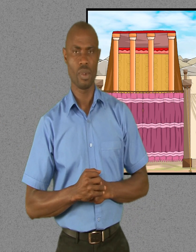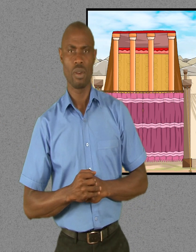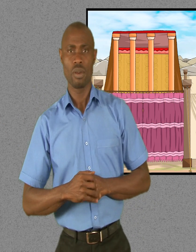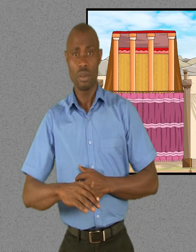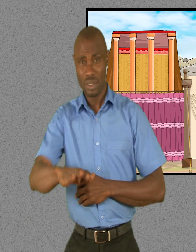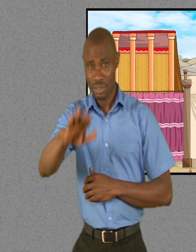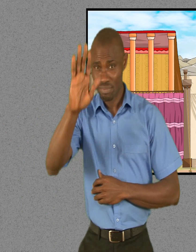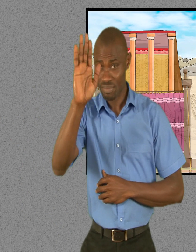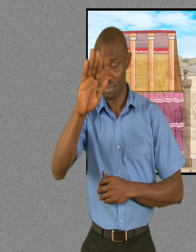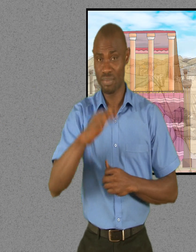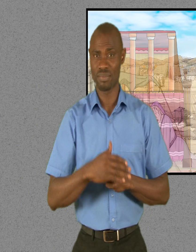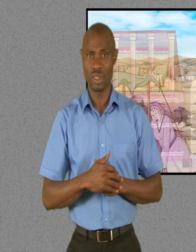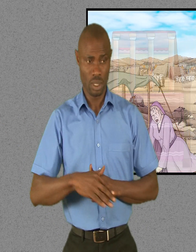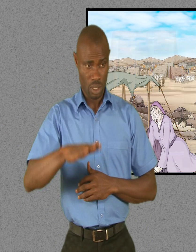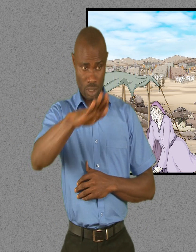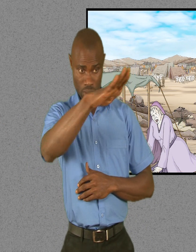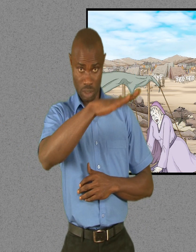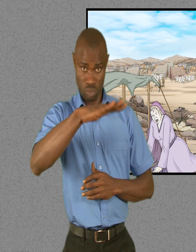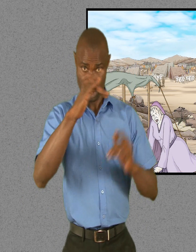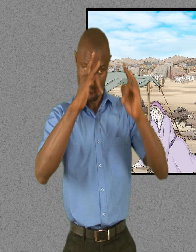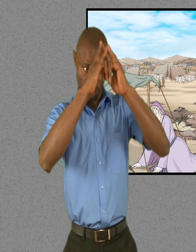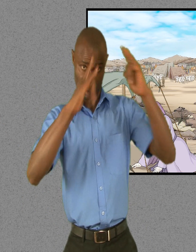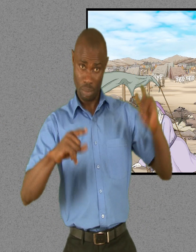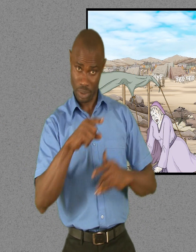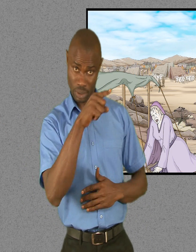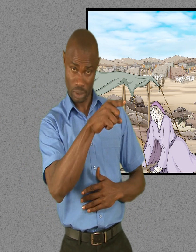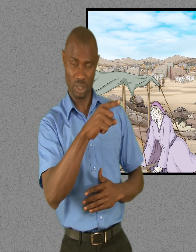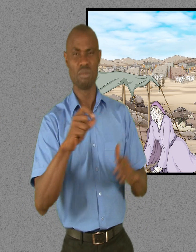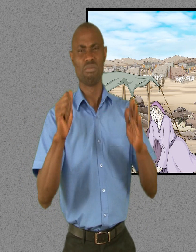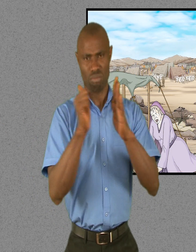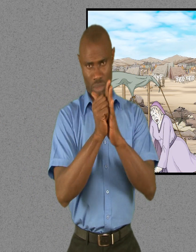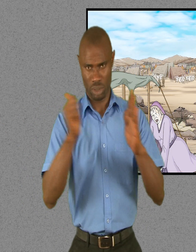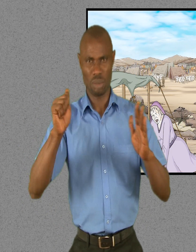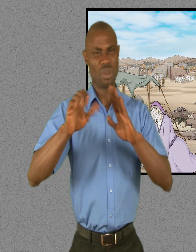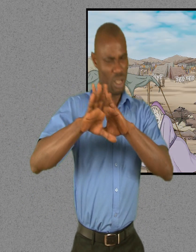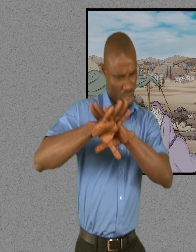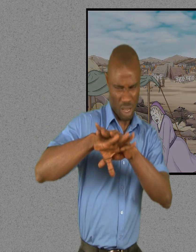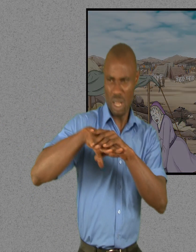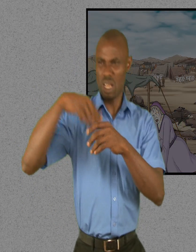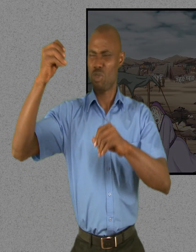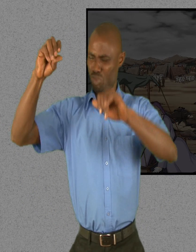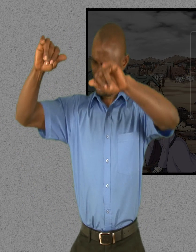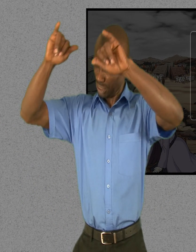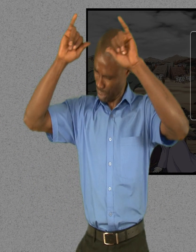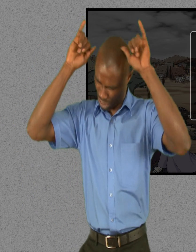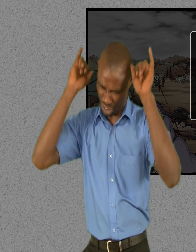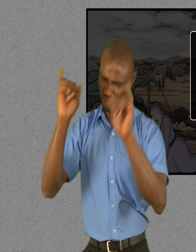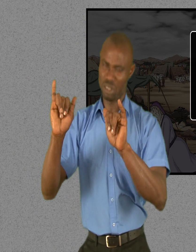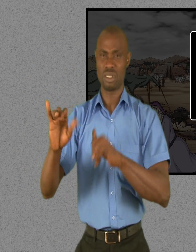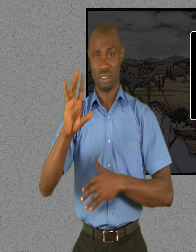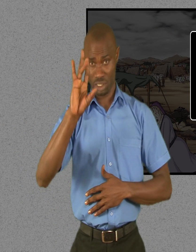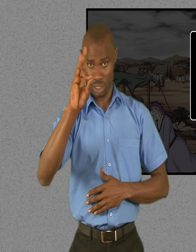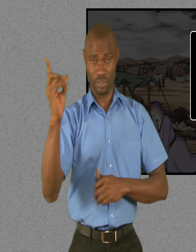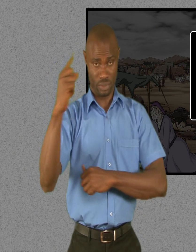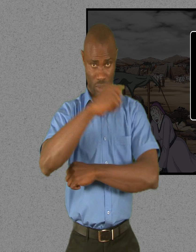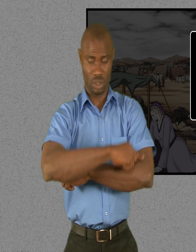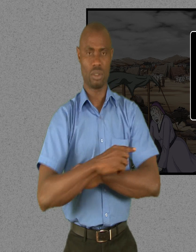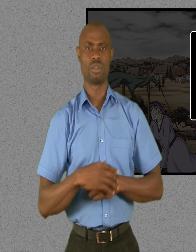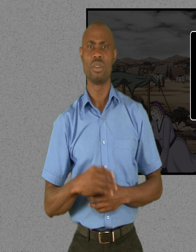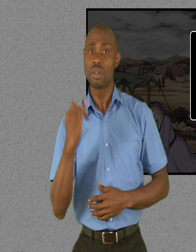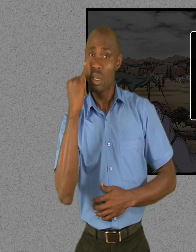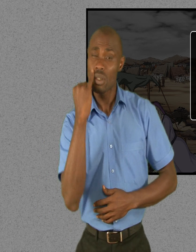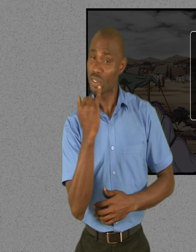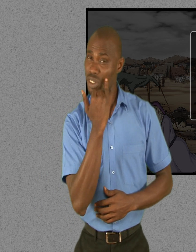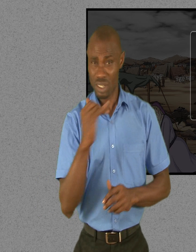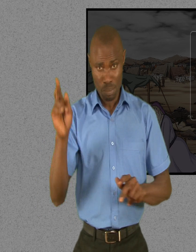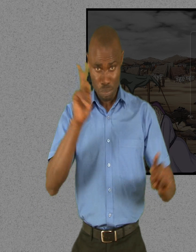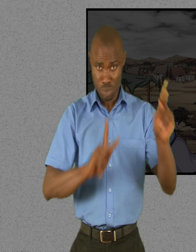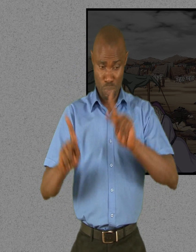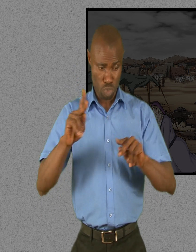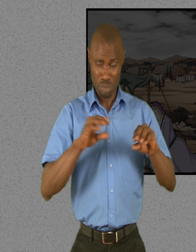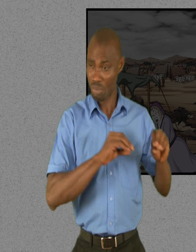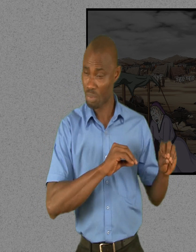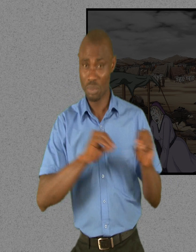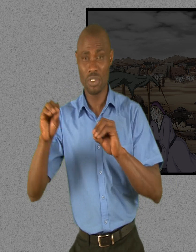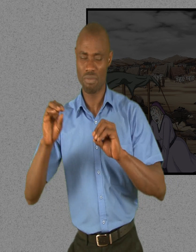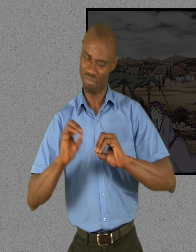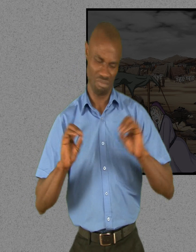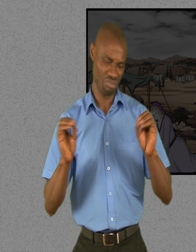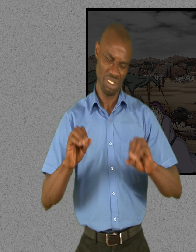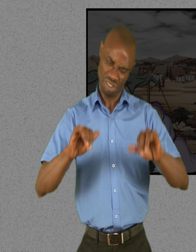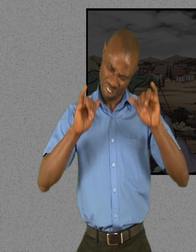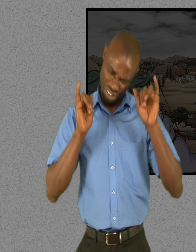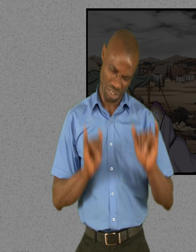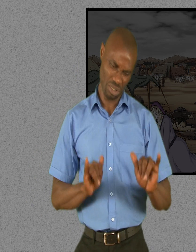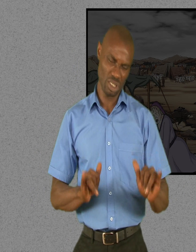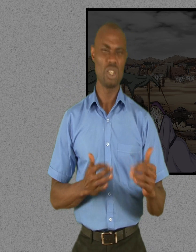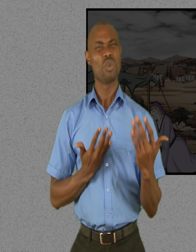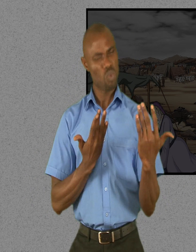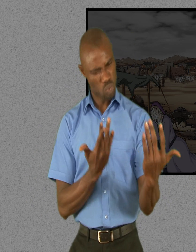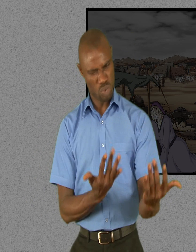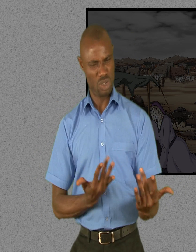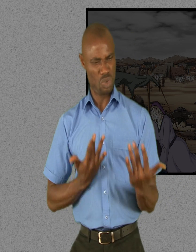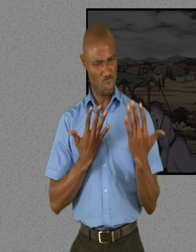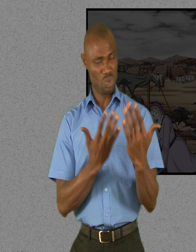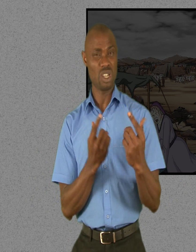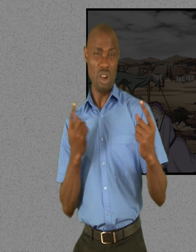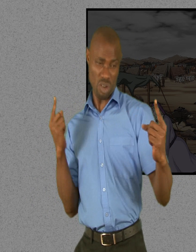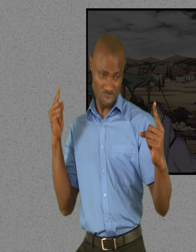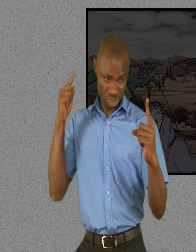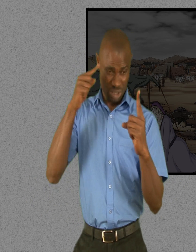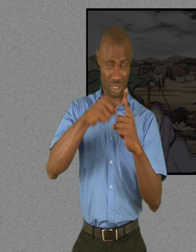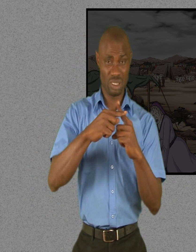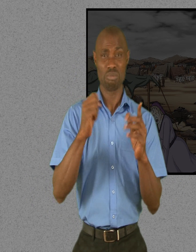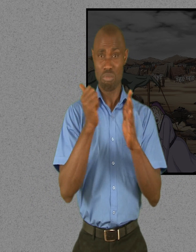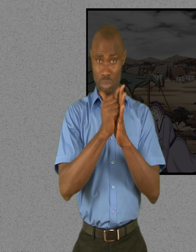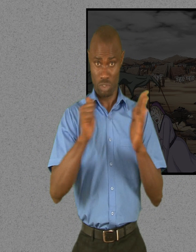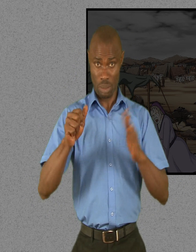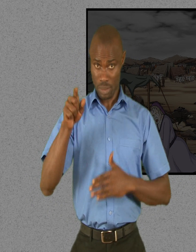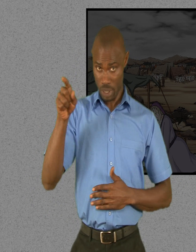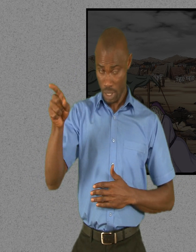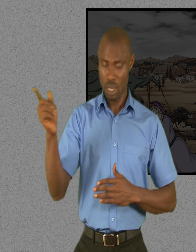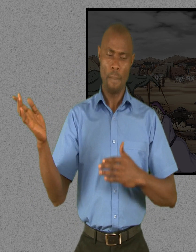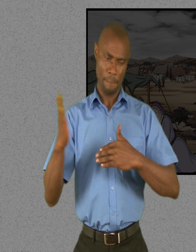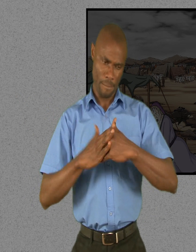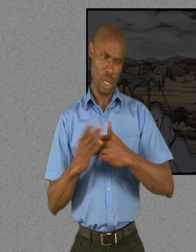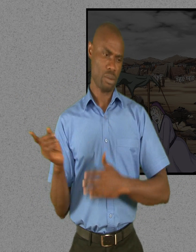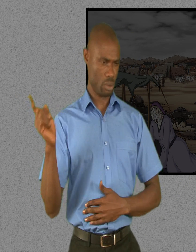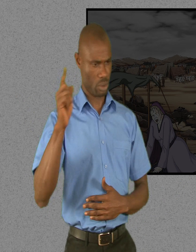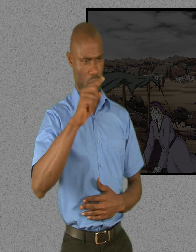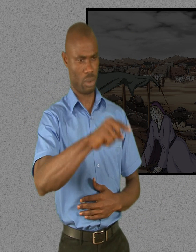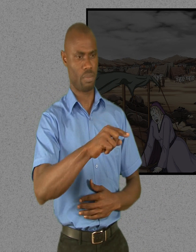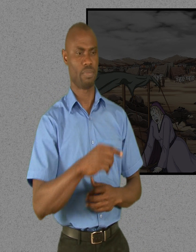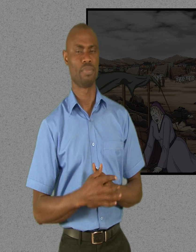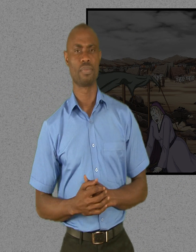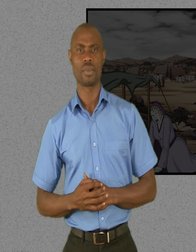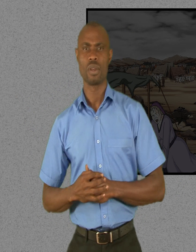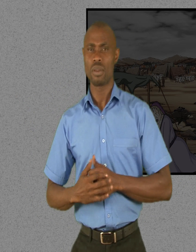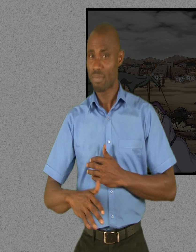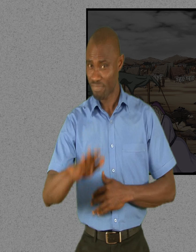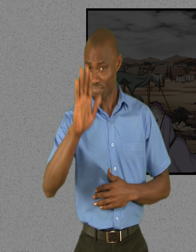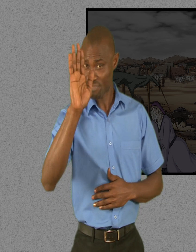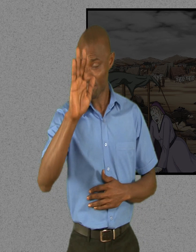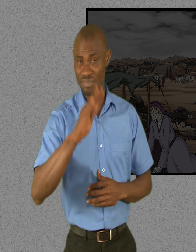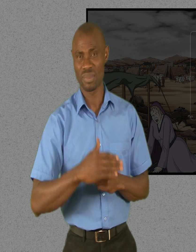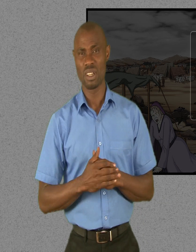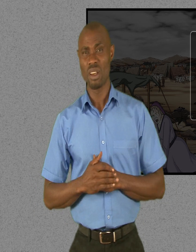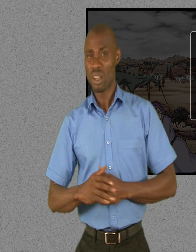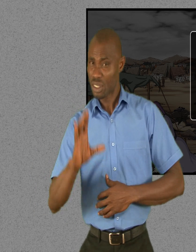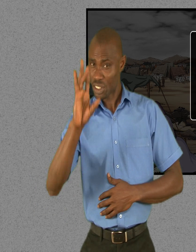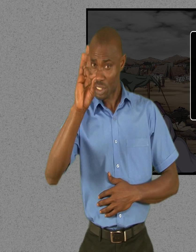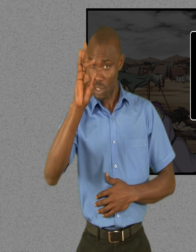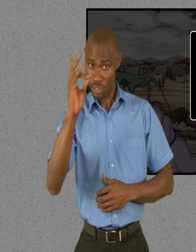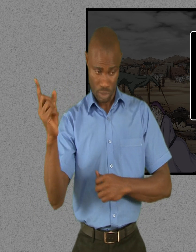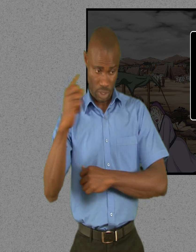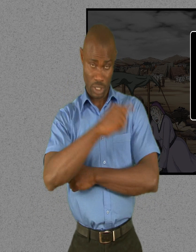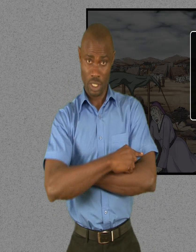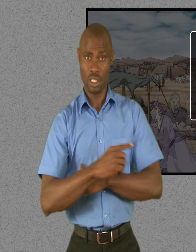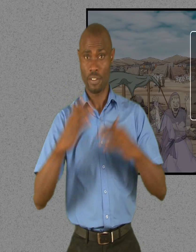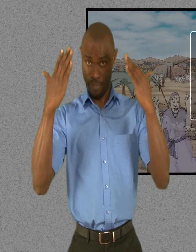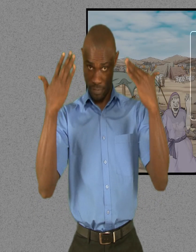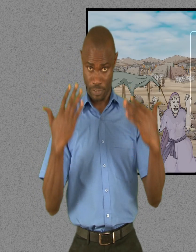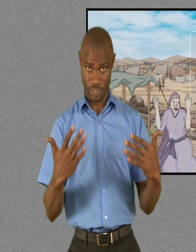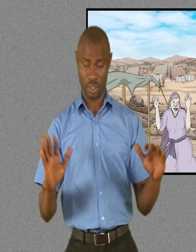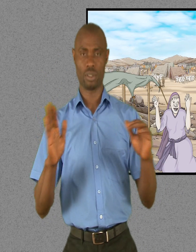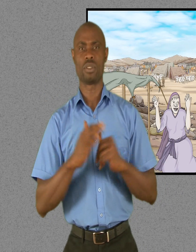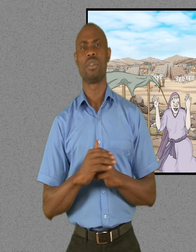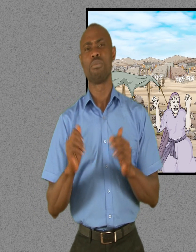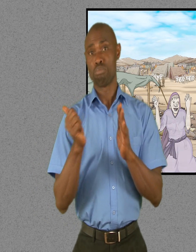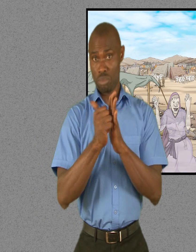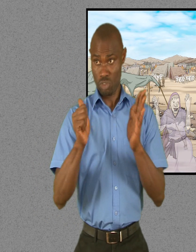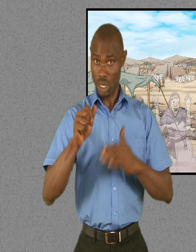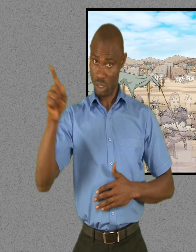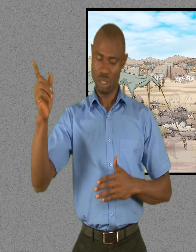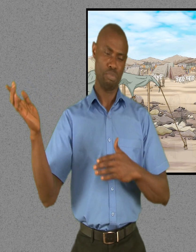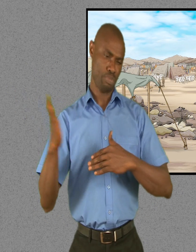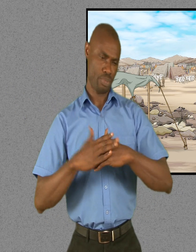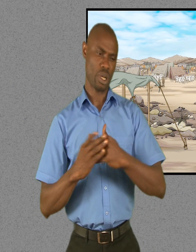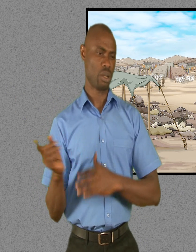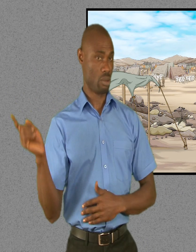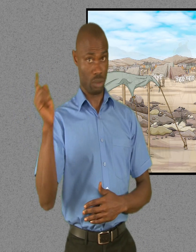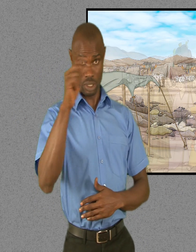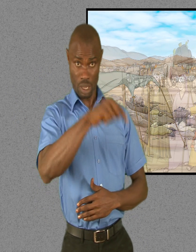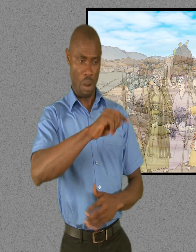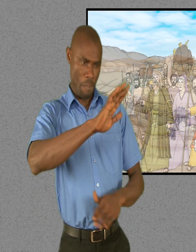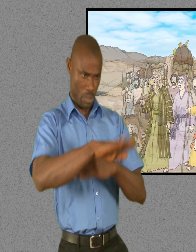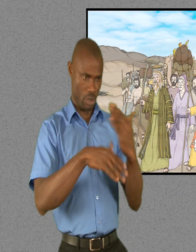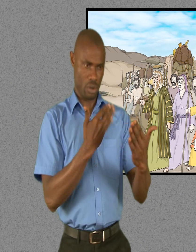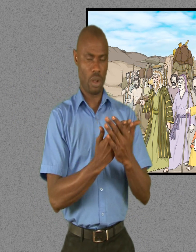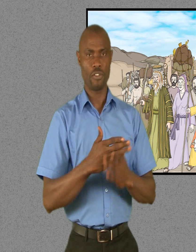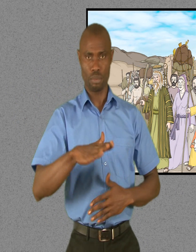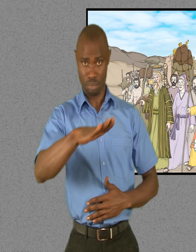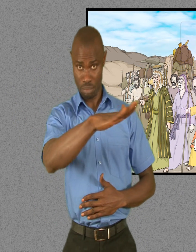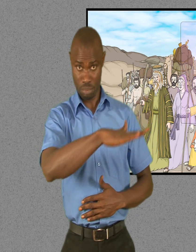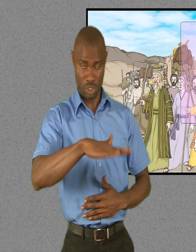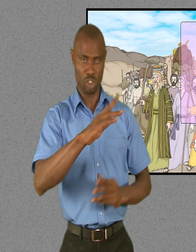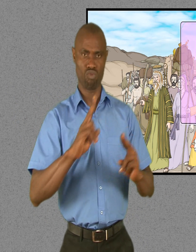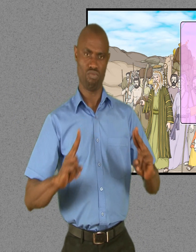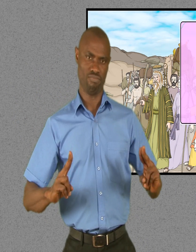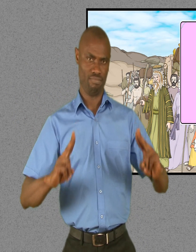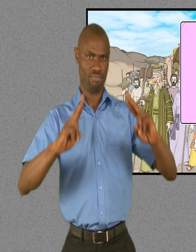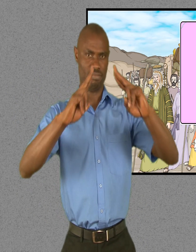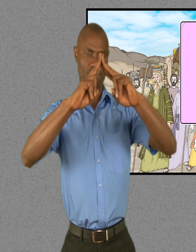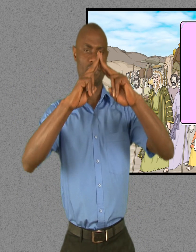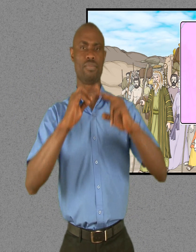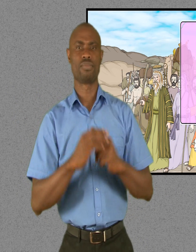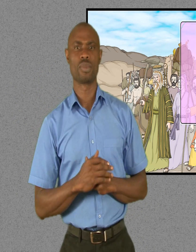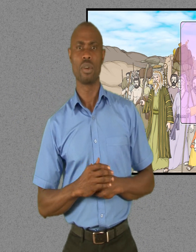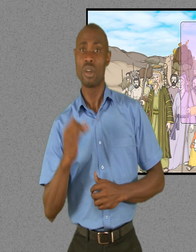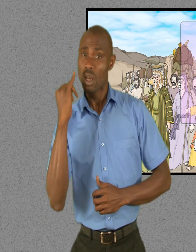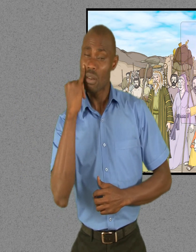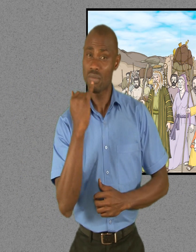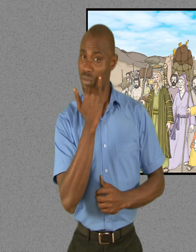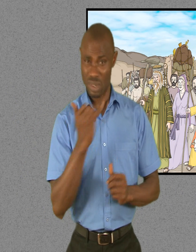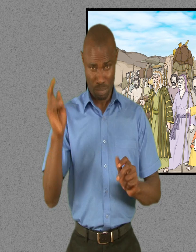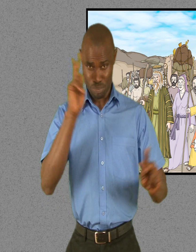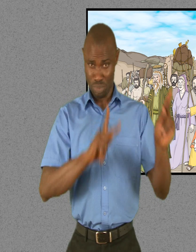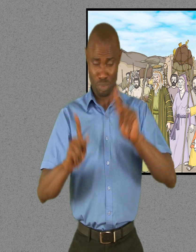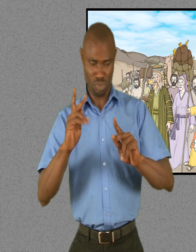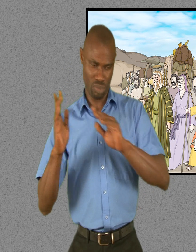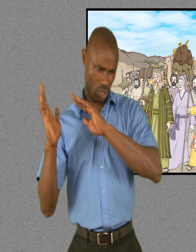So Miriam was confined outside the camp for seven days, and the people did not move on until she was brought in again.